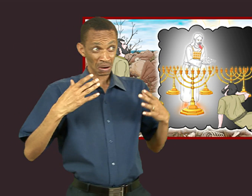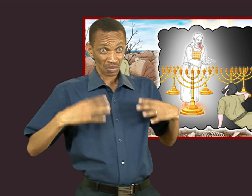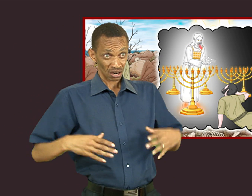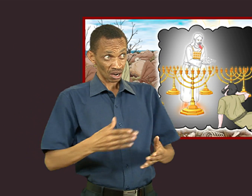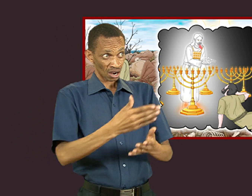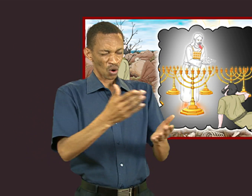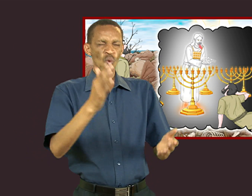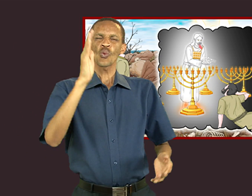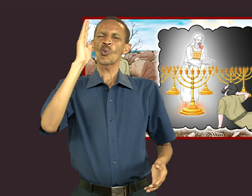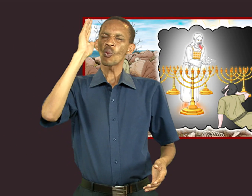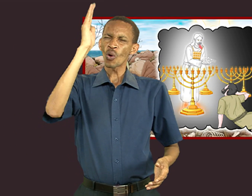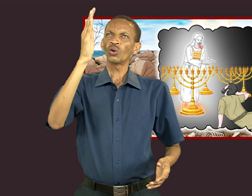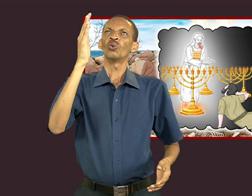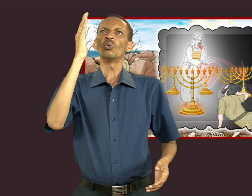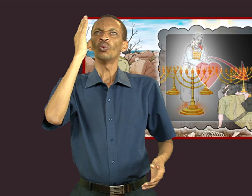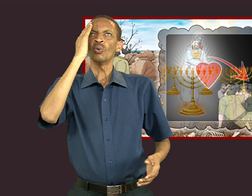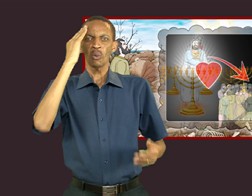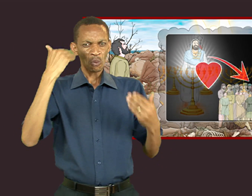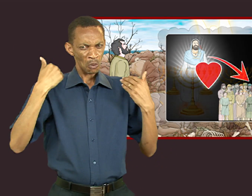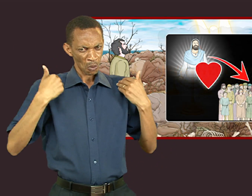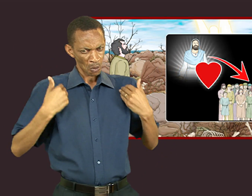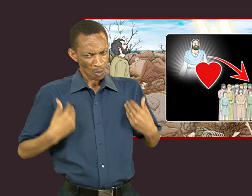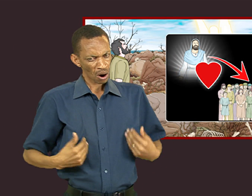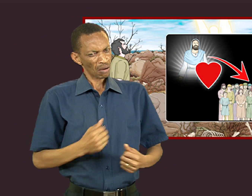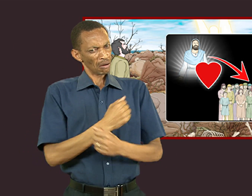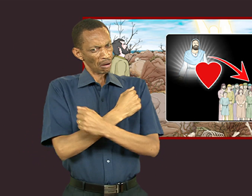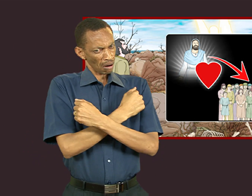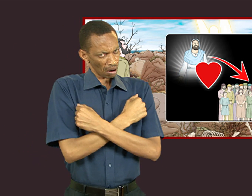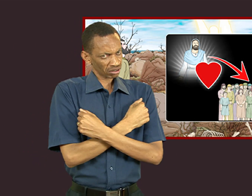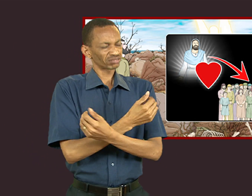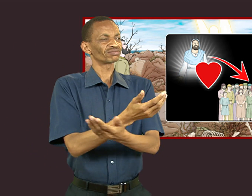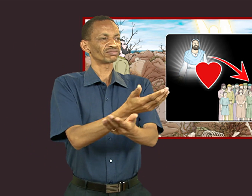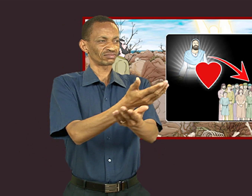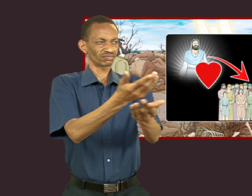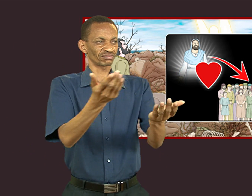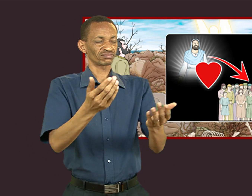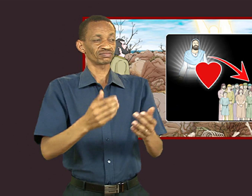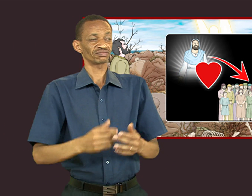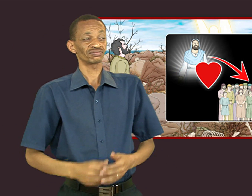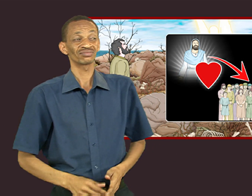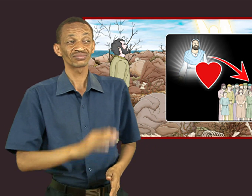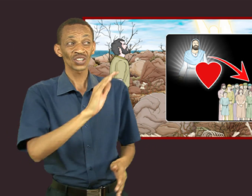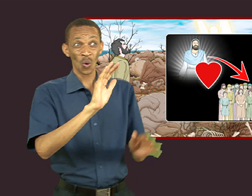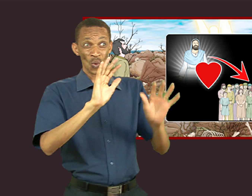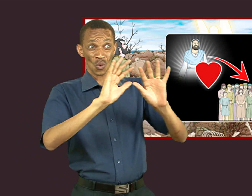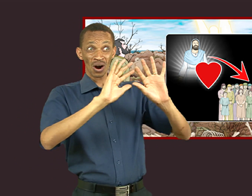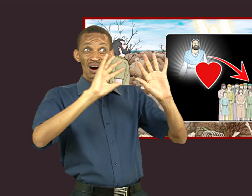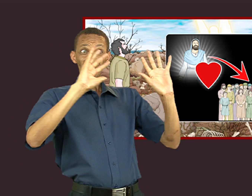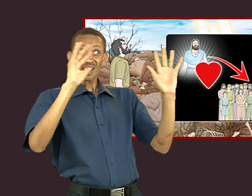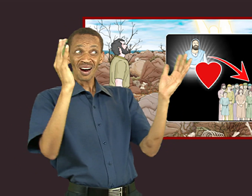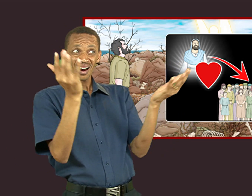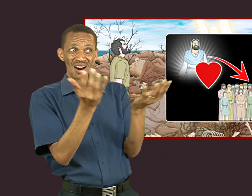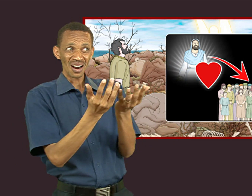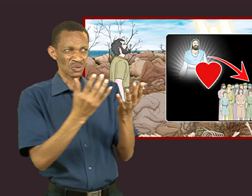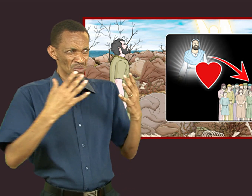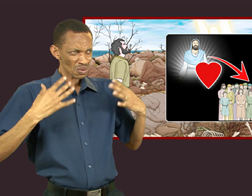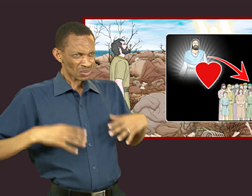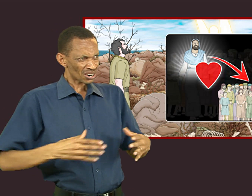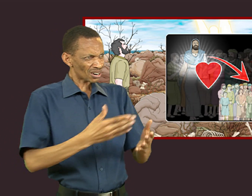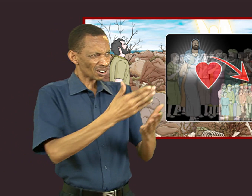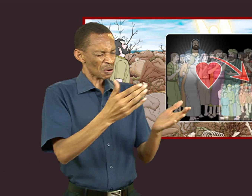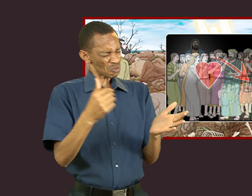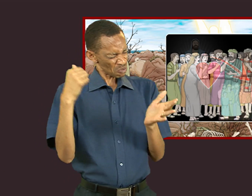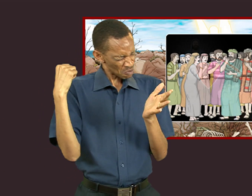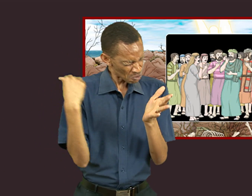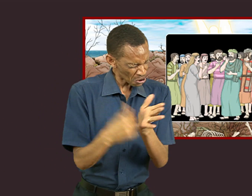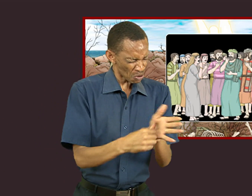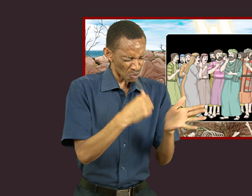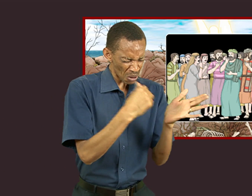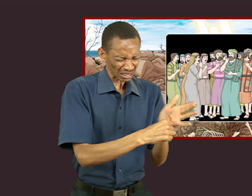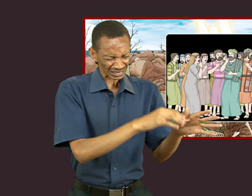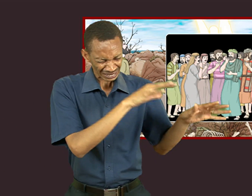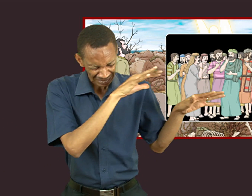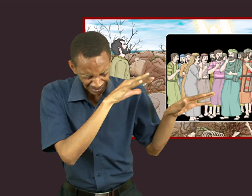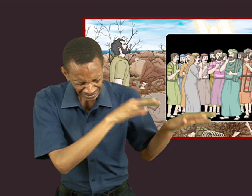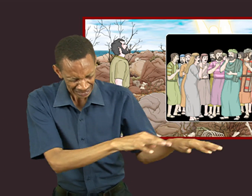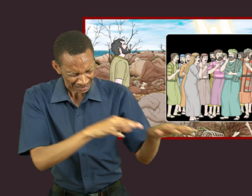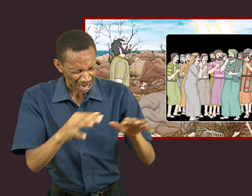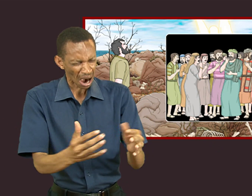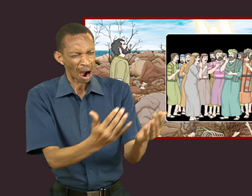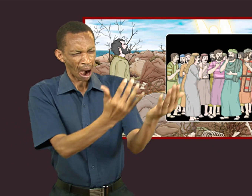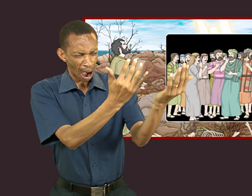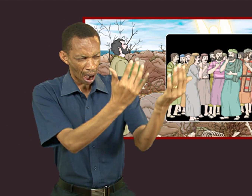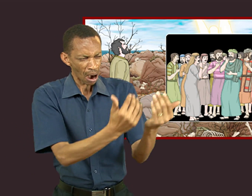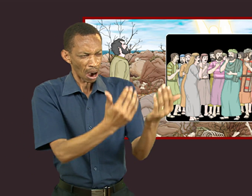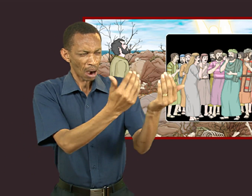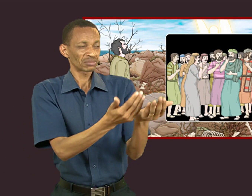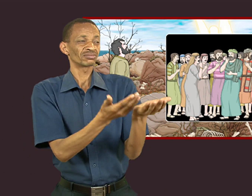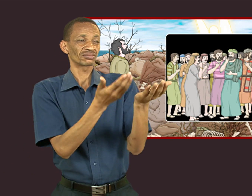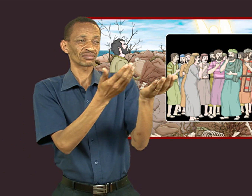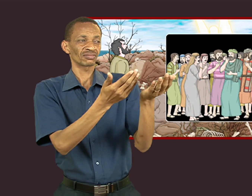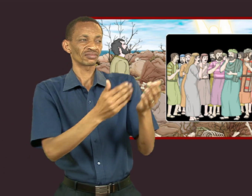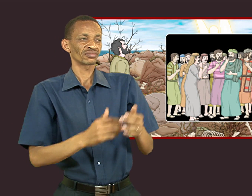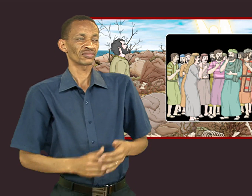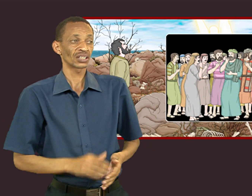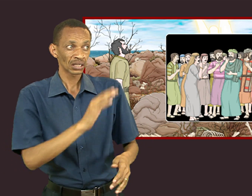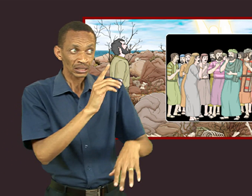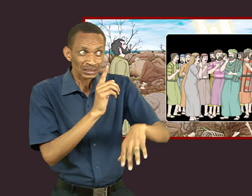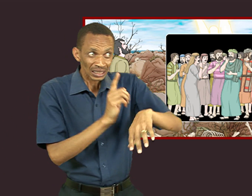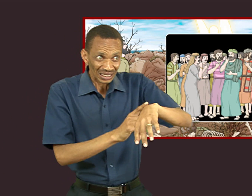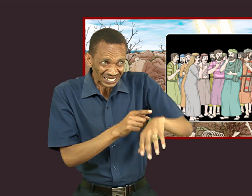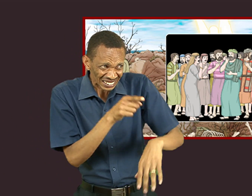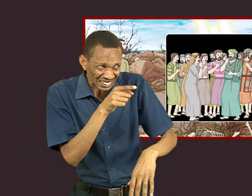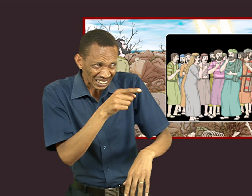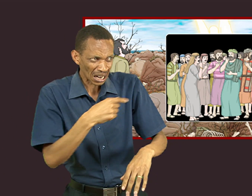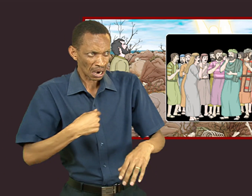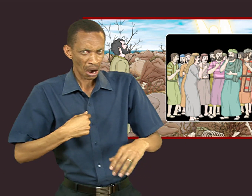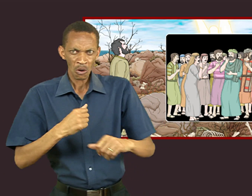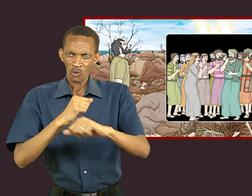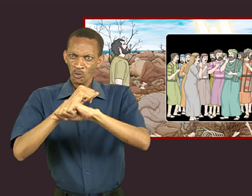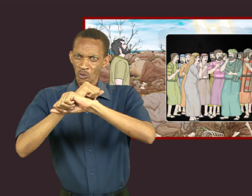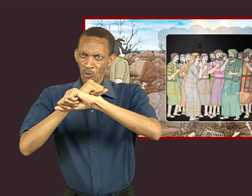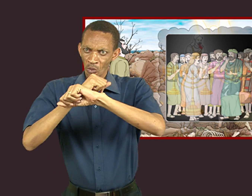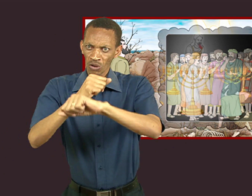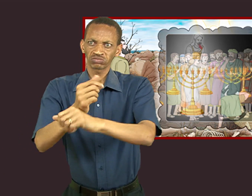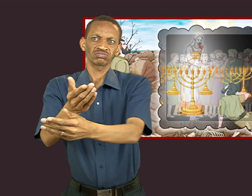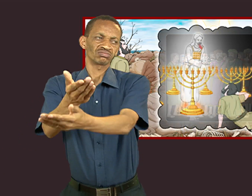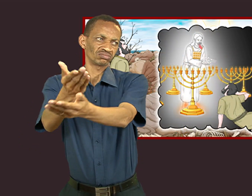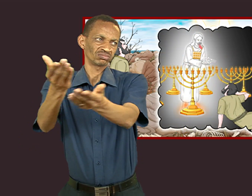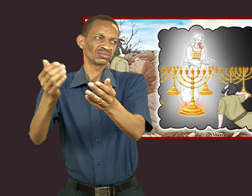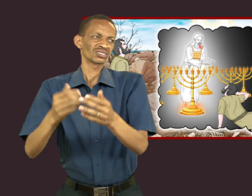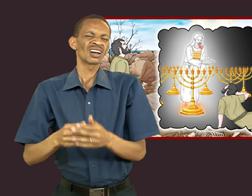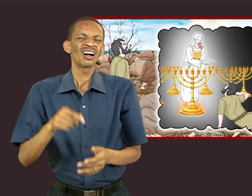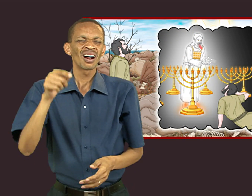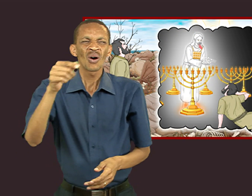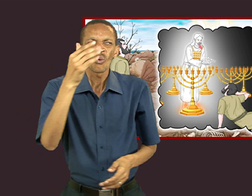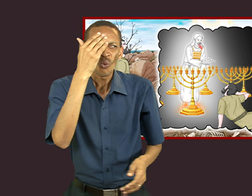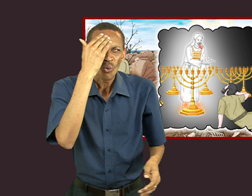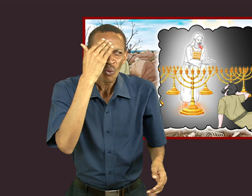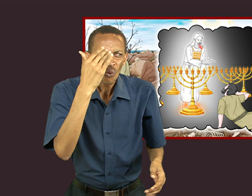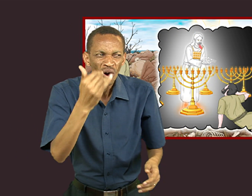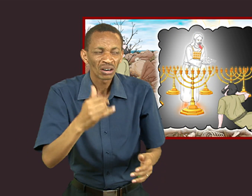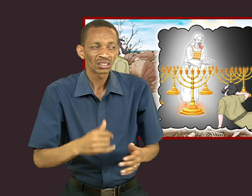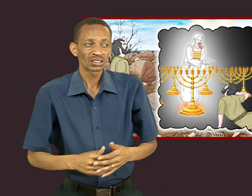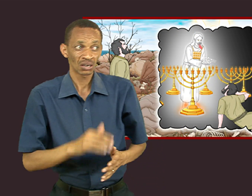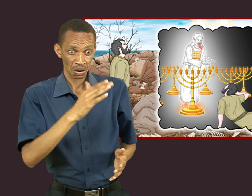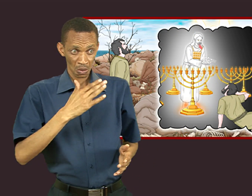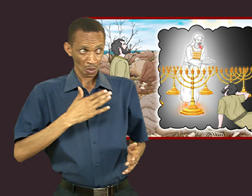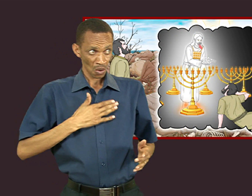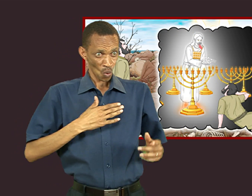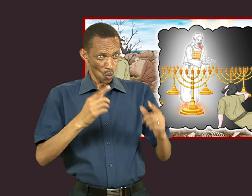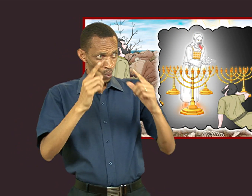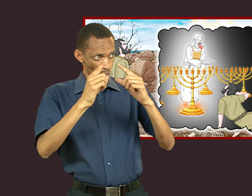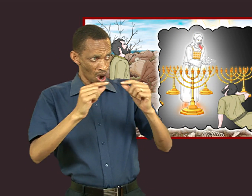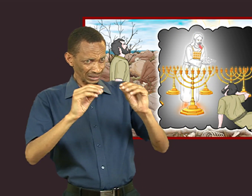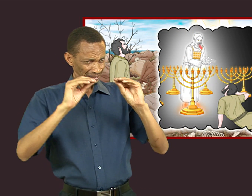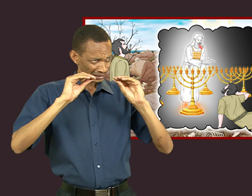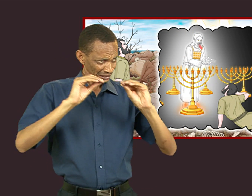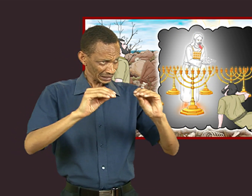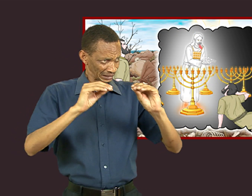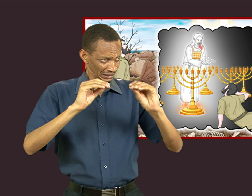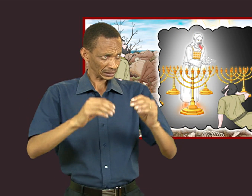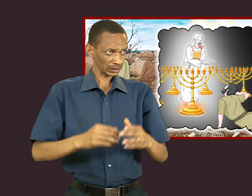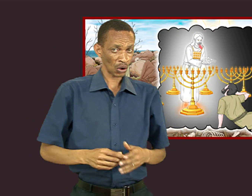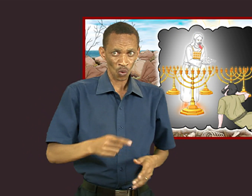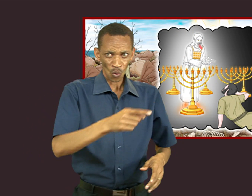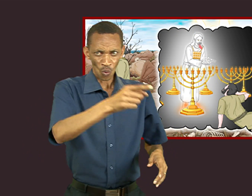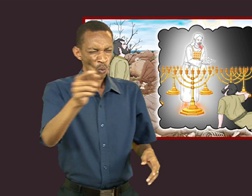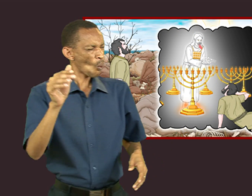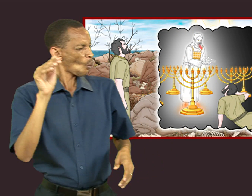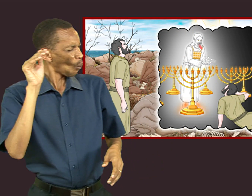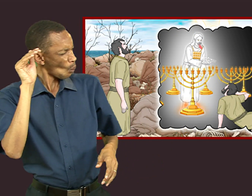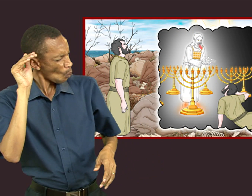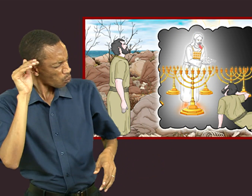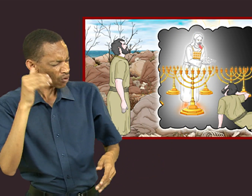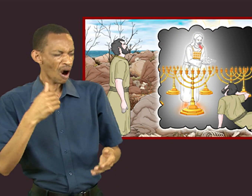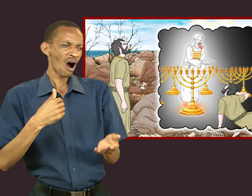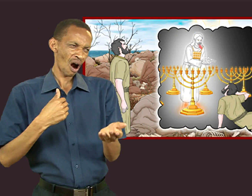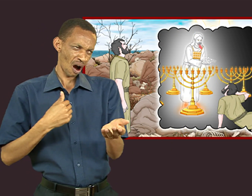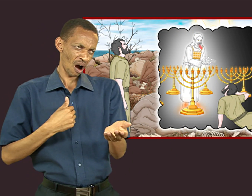I will make them come and bow down at your feet, and they will know that I love you.